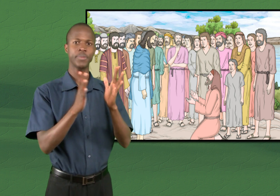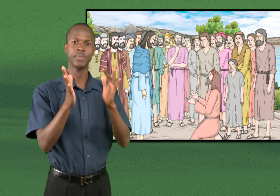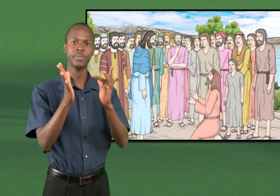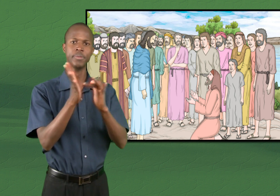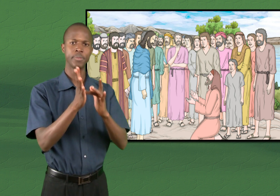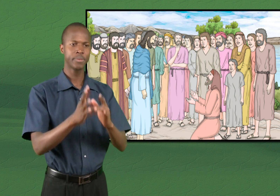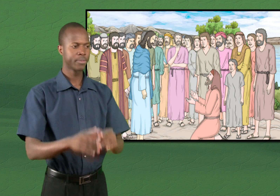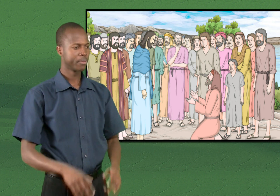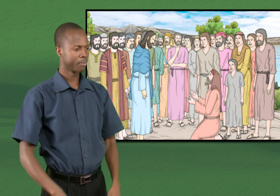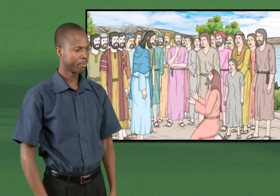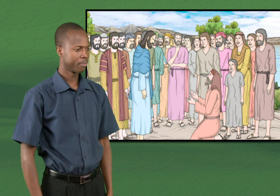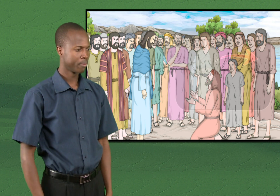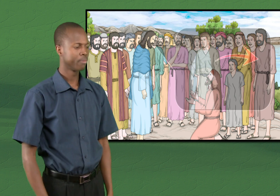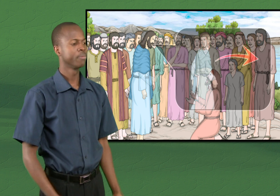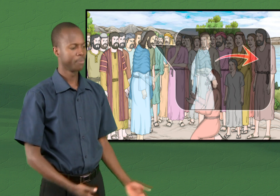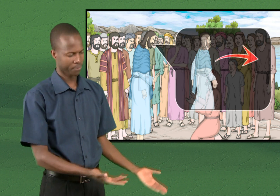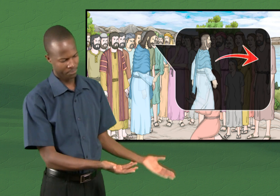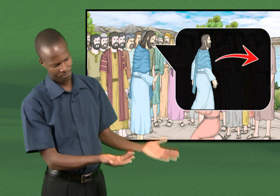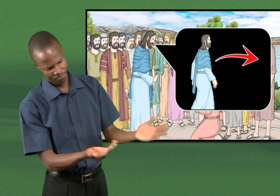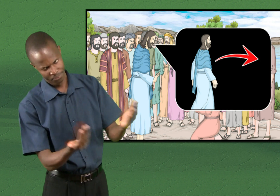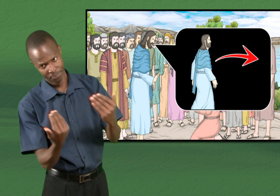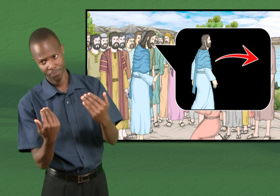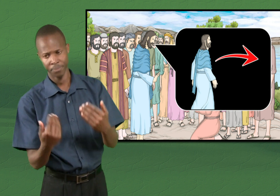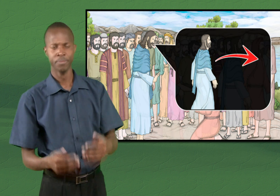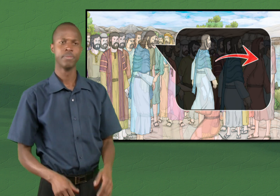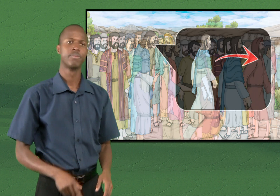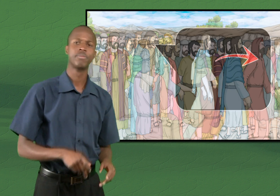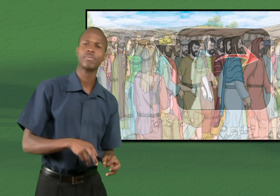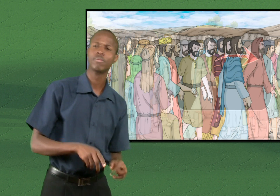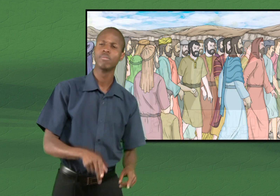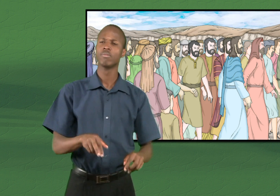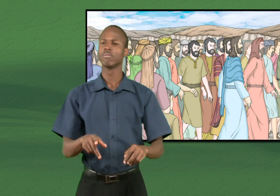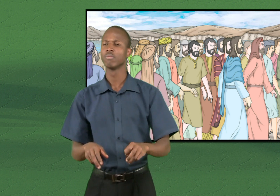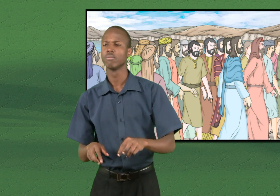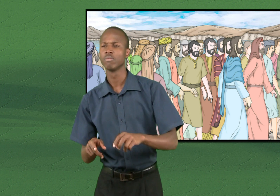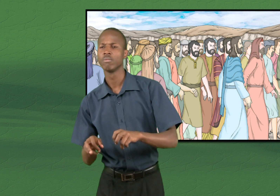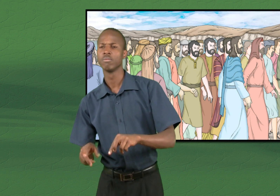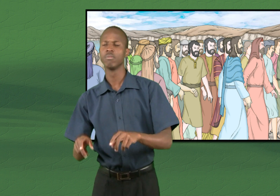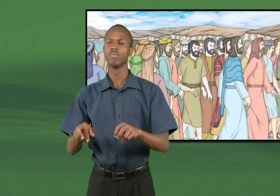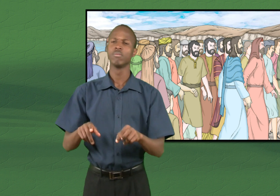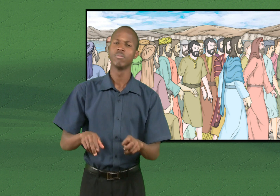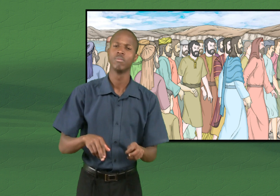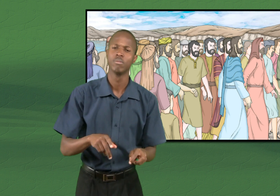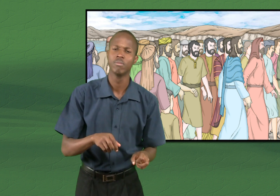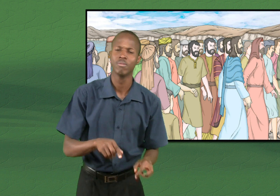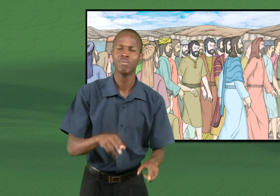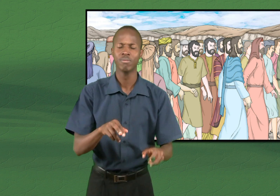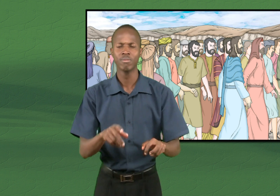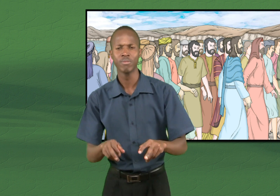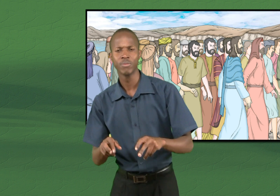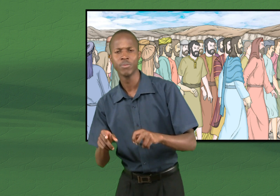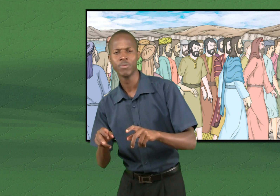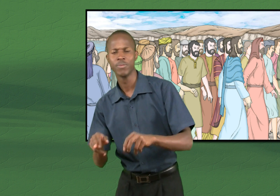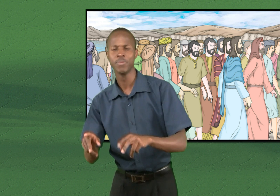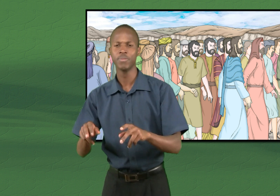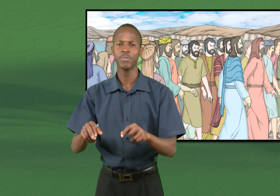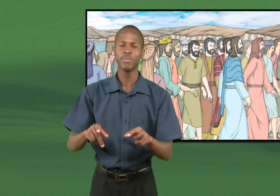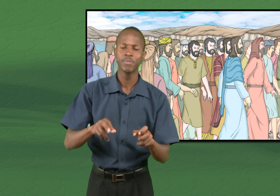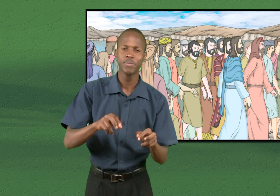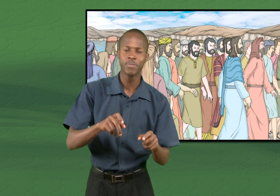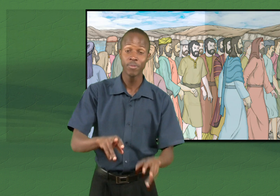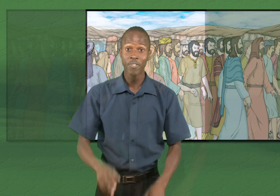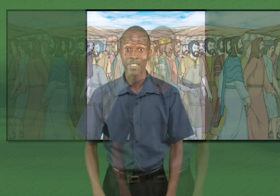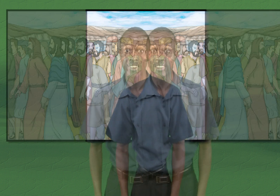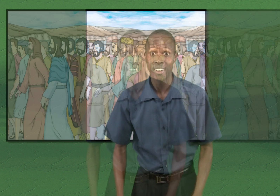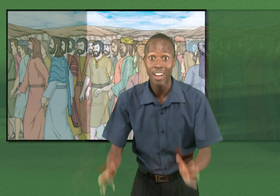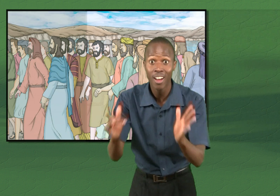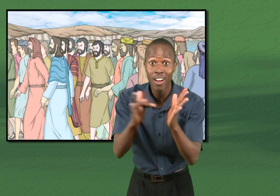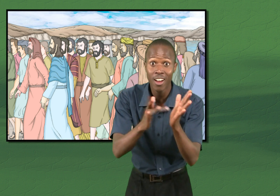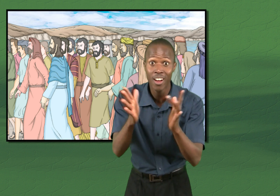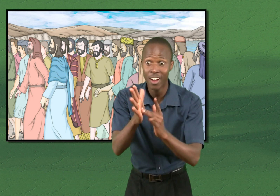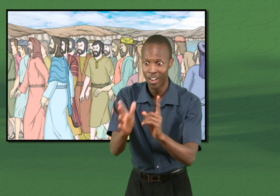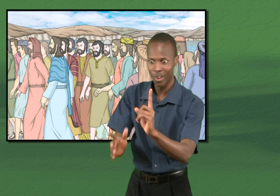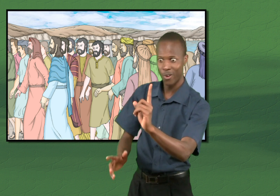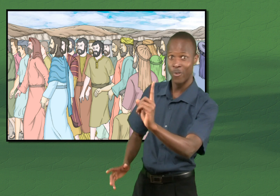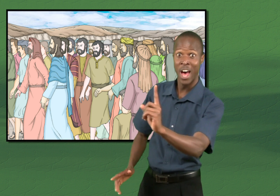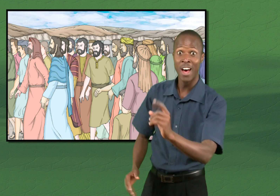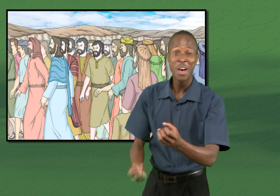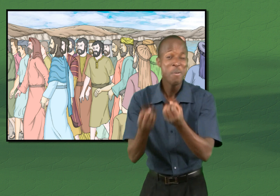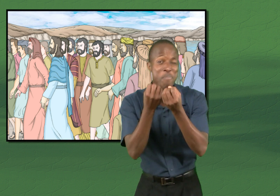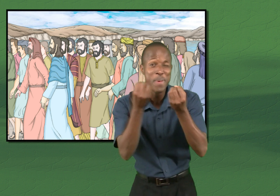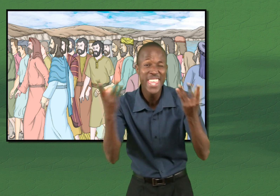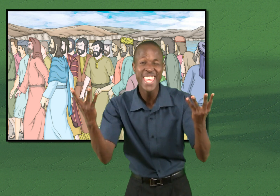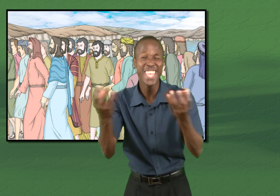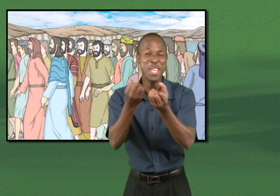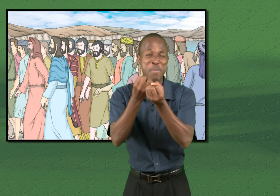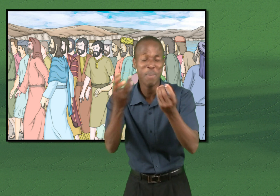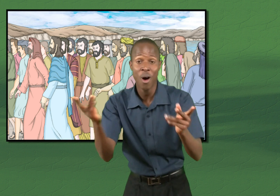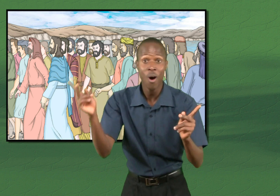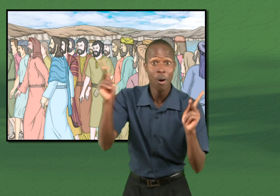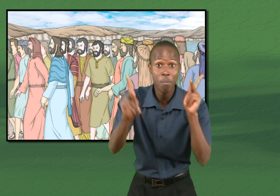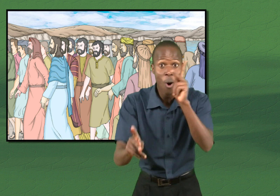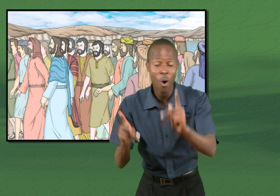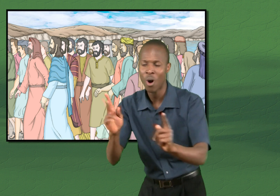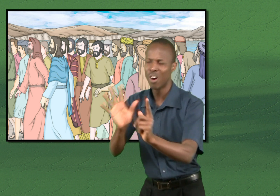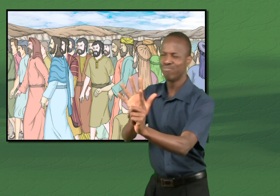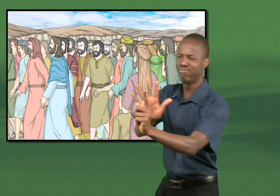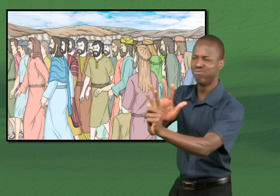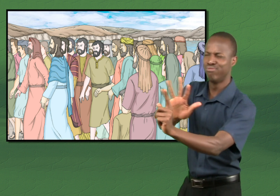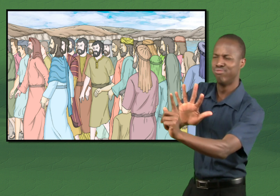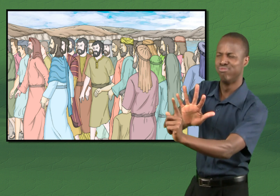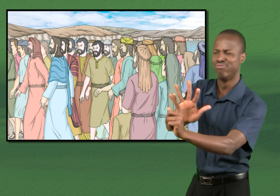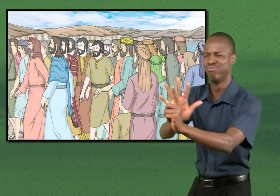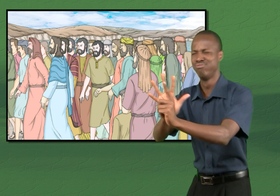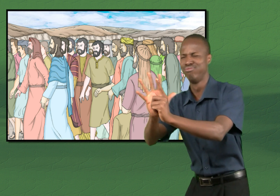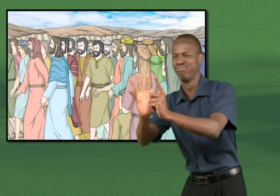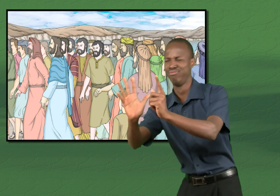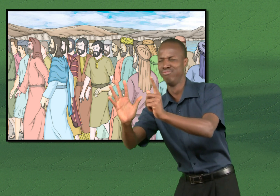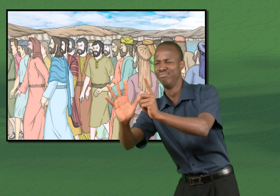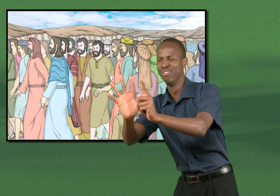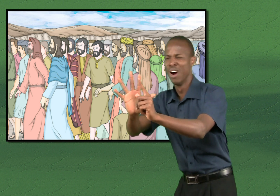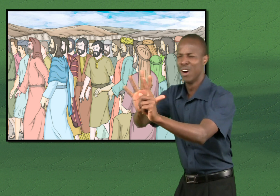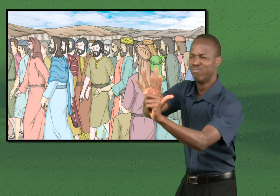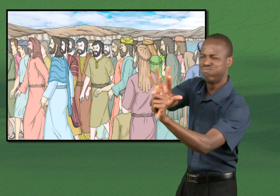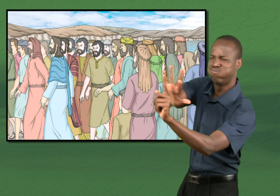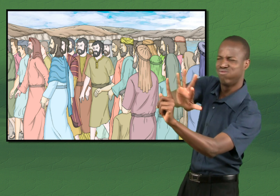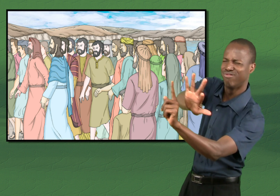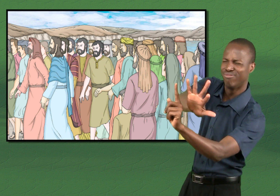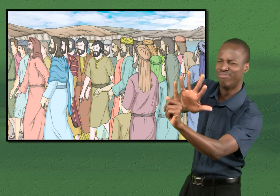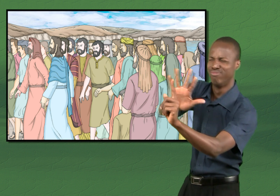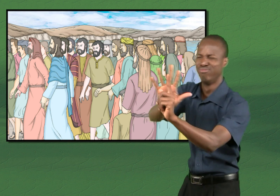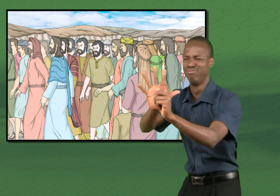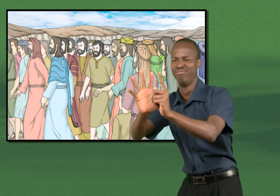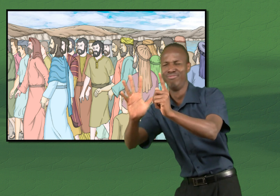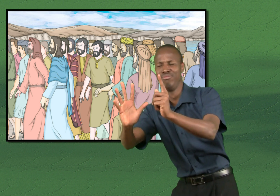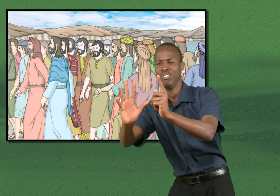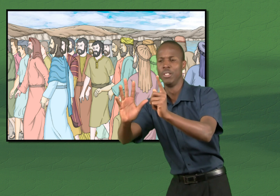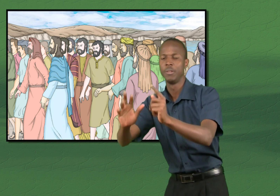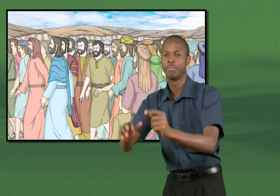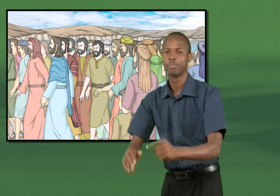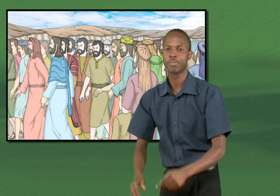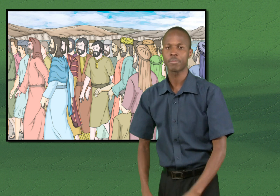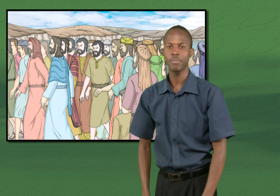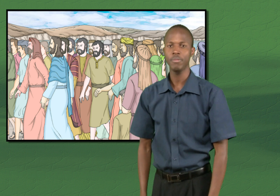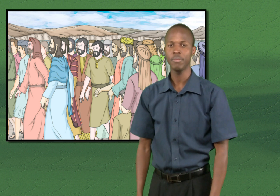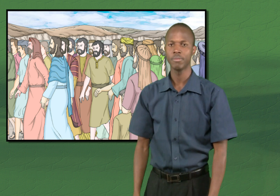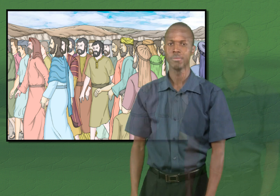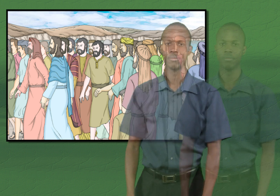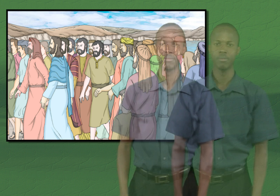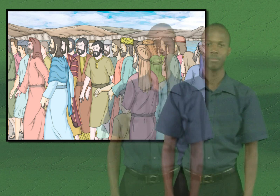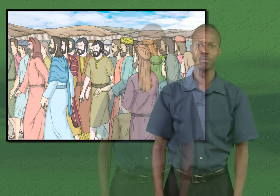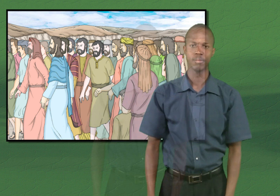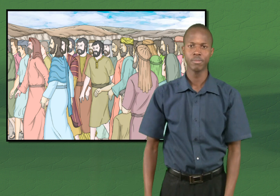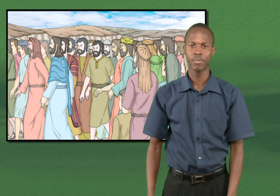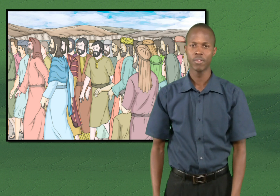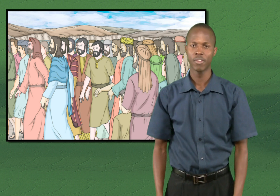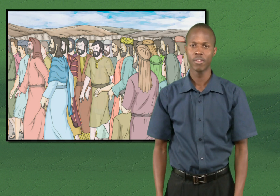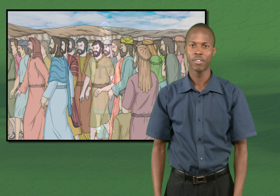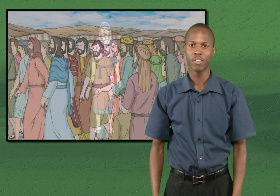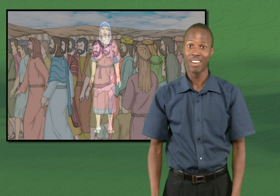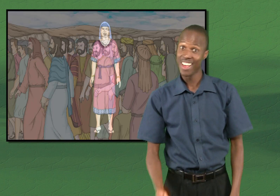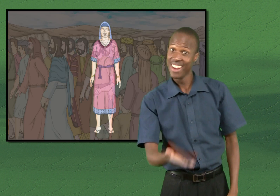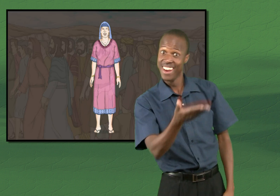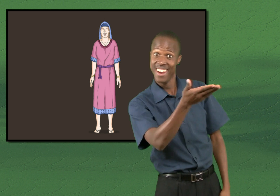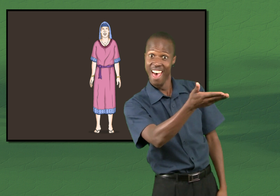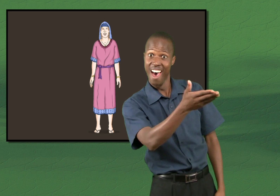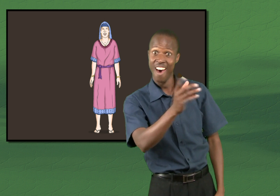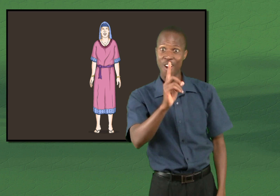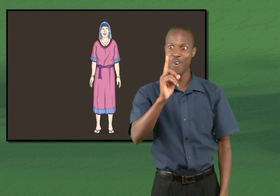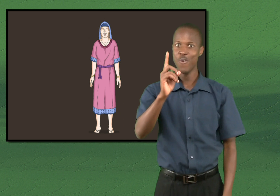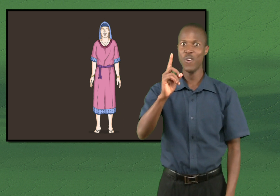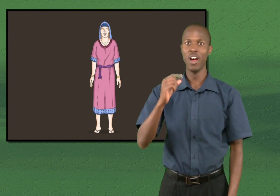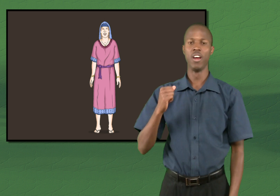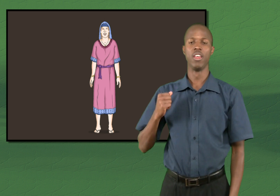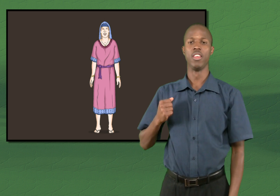So Jesus went with him, and a large crowd followed and pressed around Him.